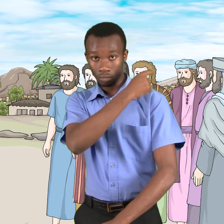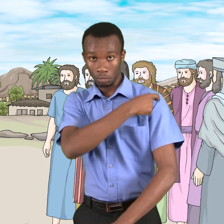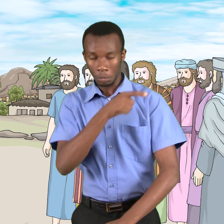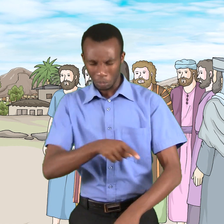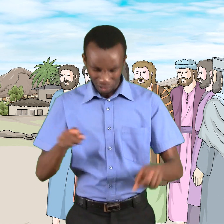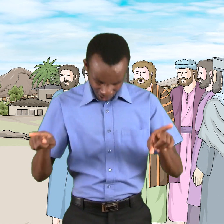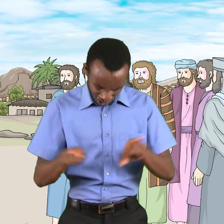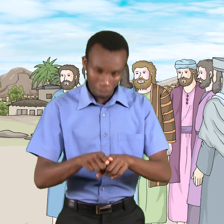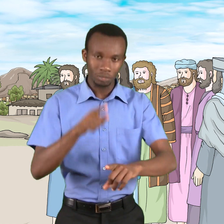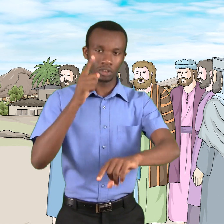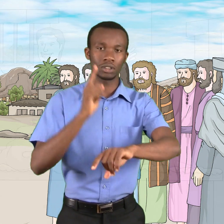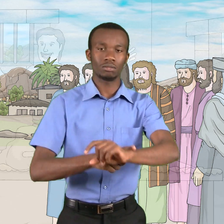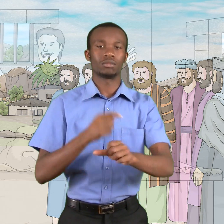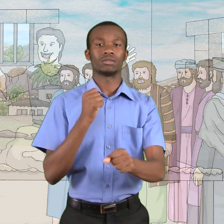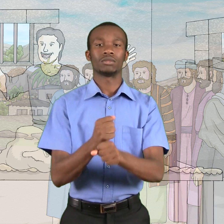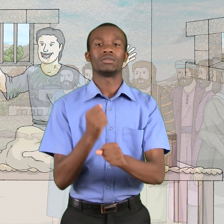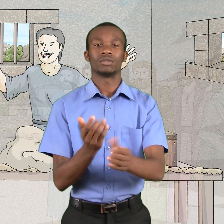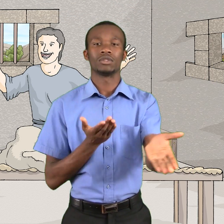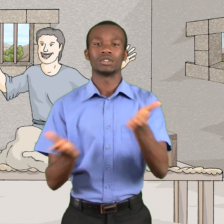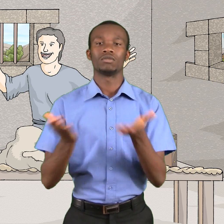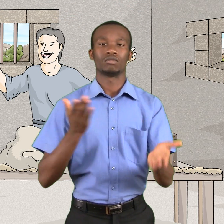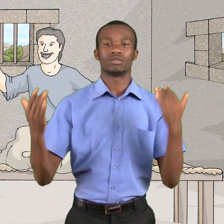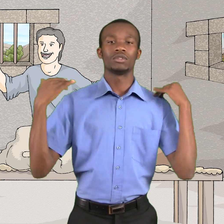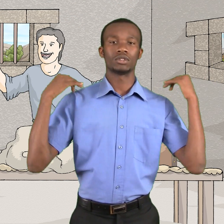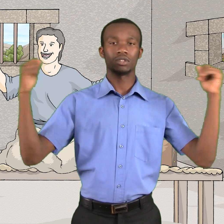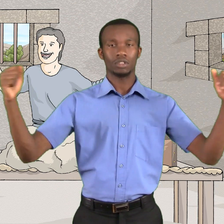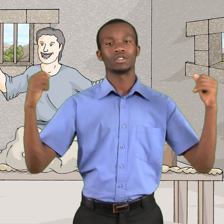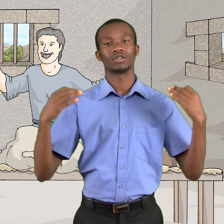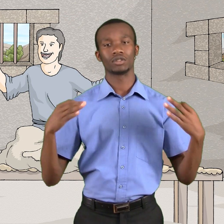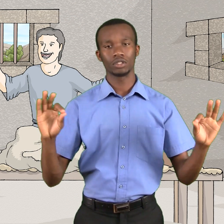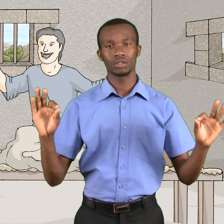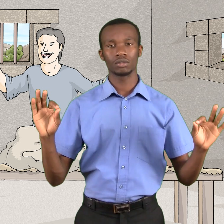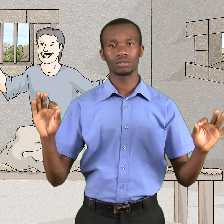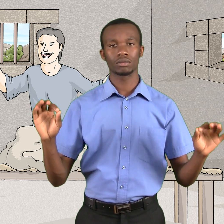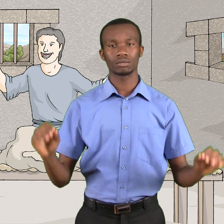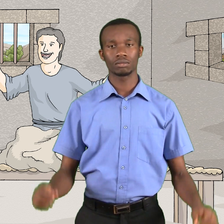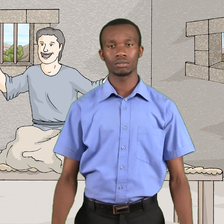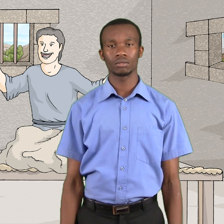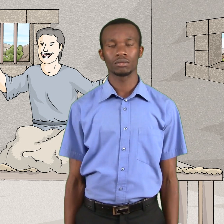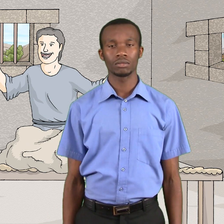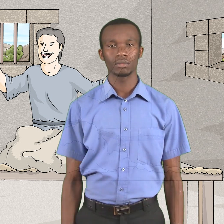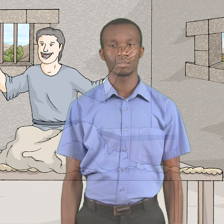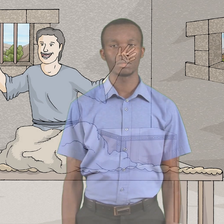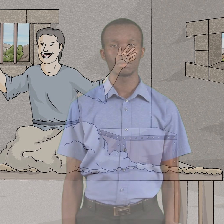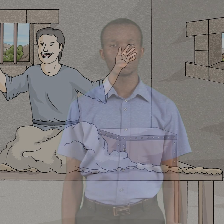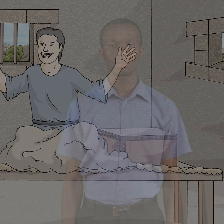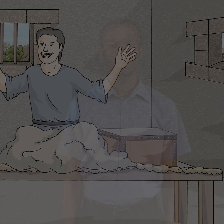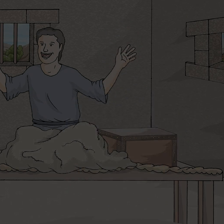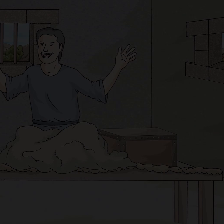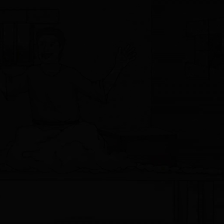And his servant was healed at that very hour.